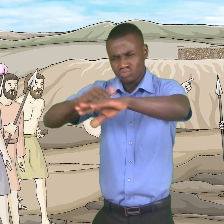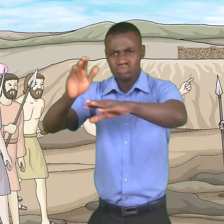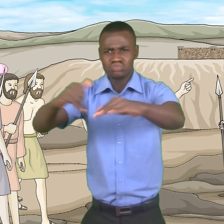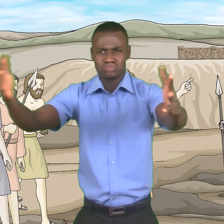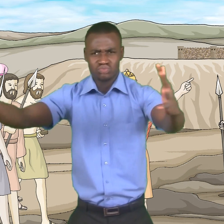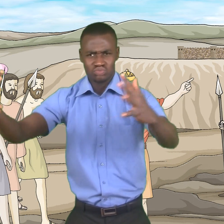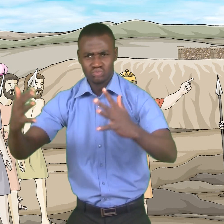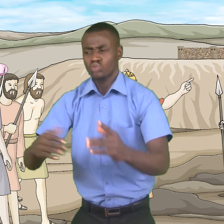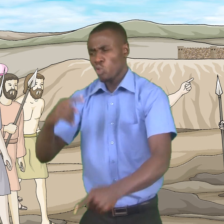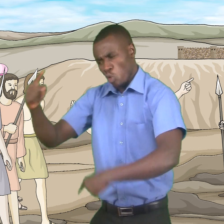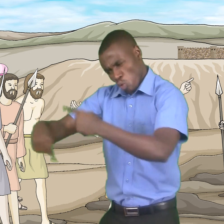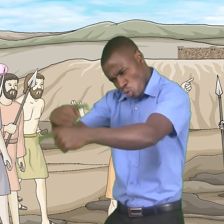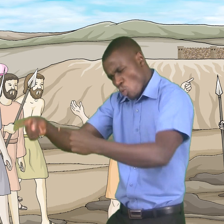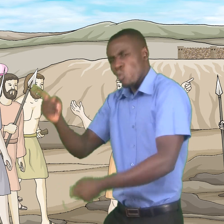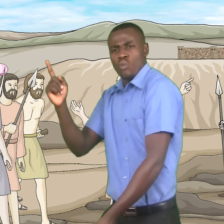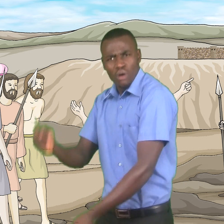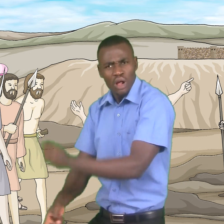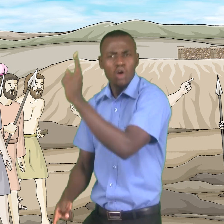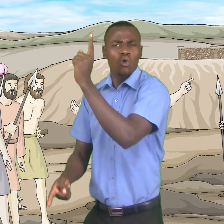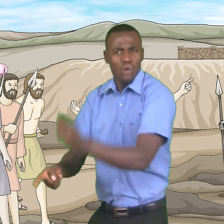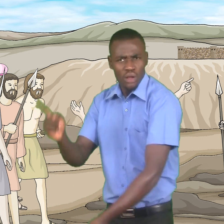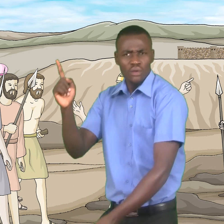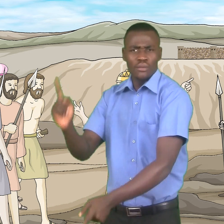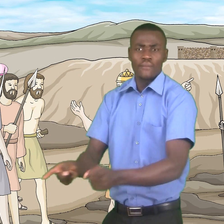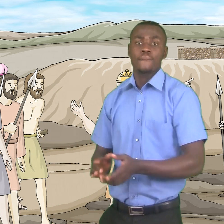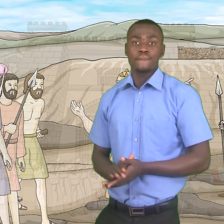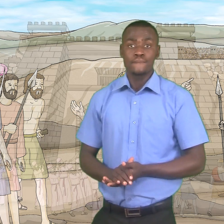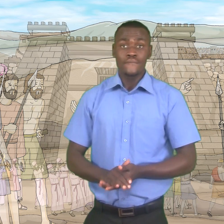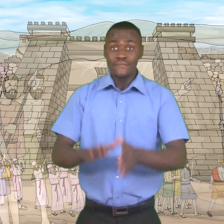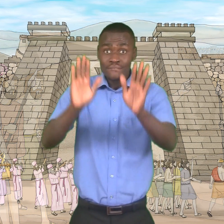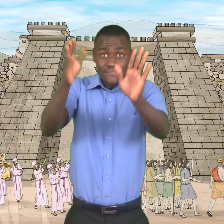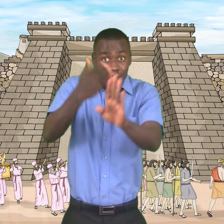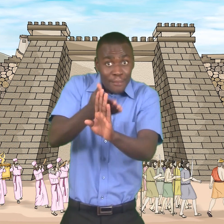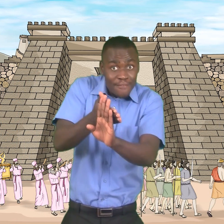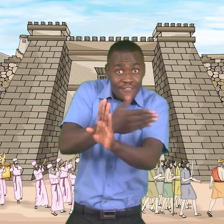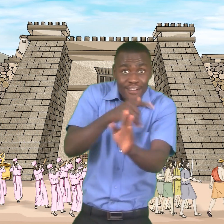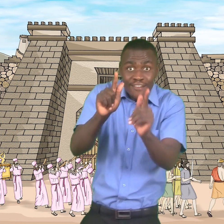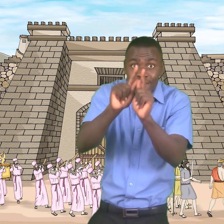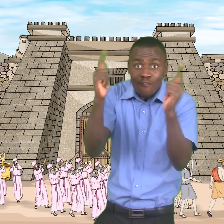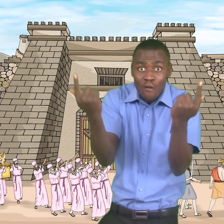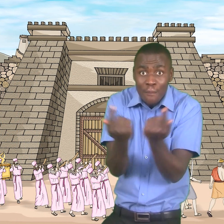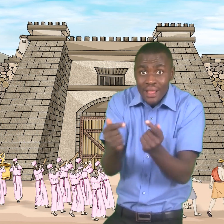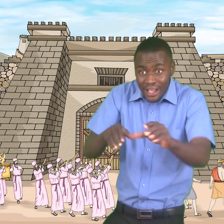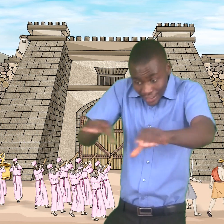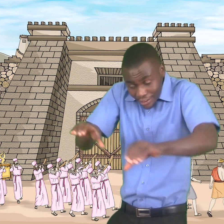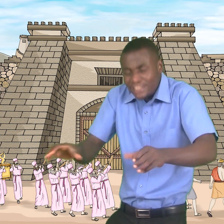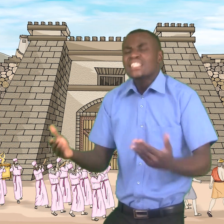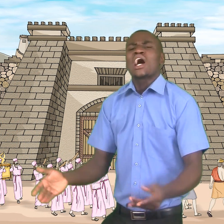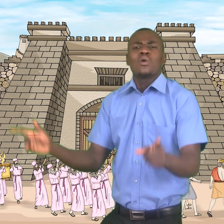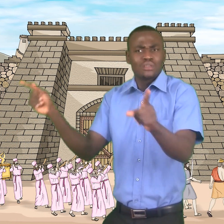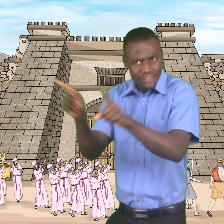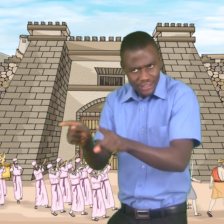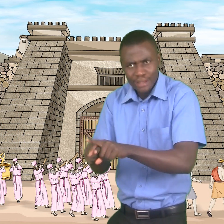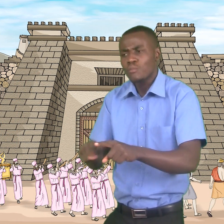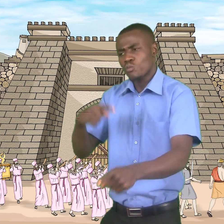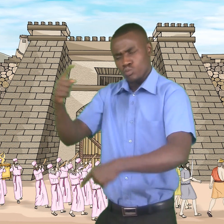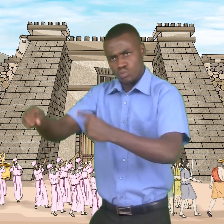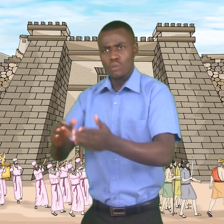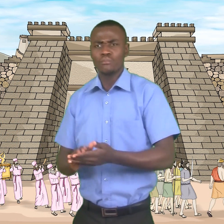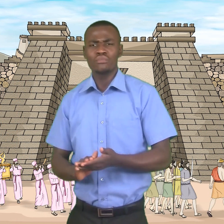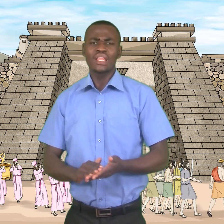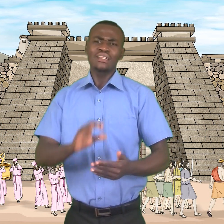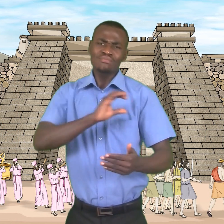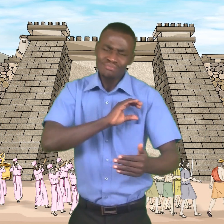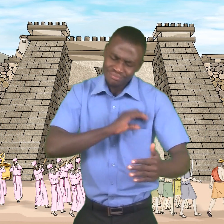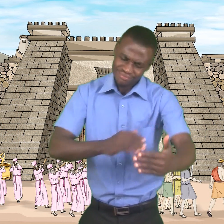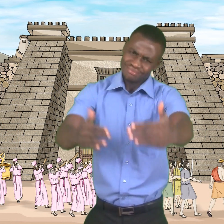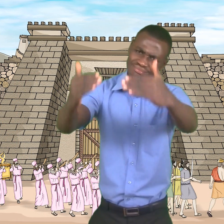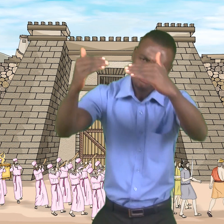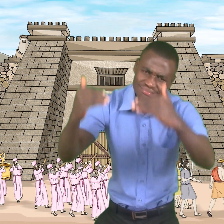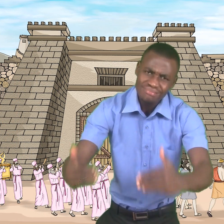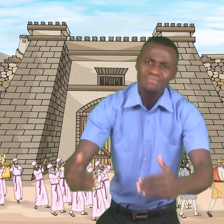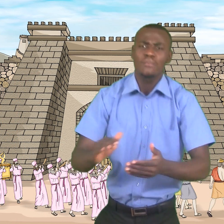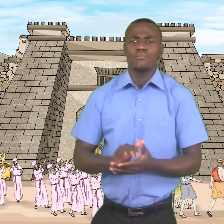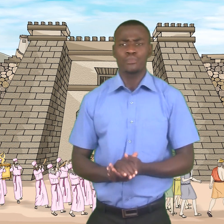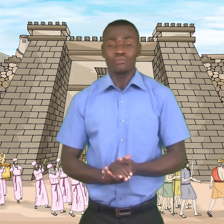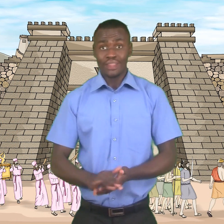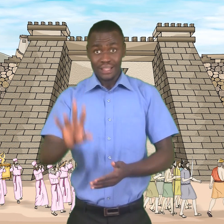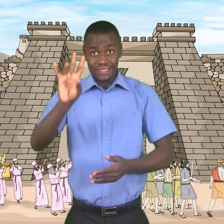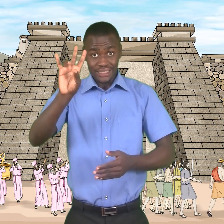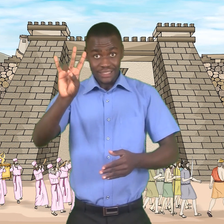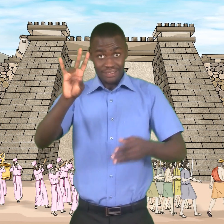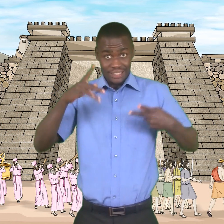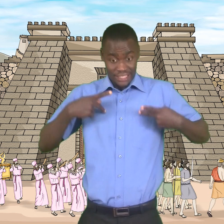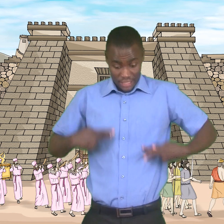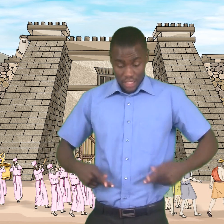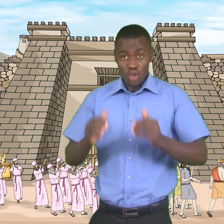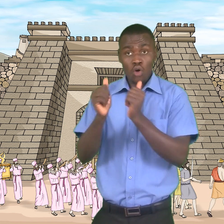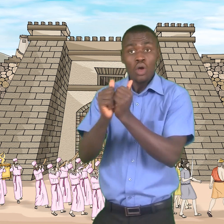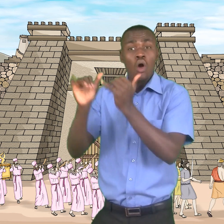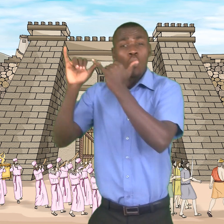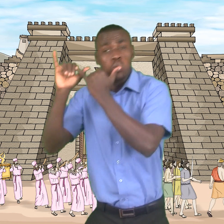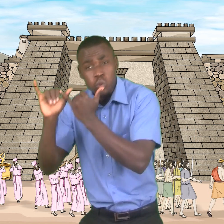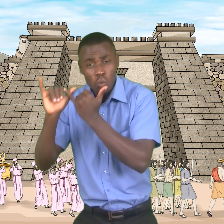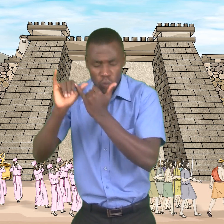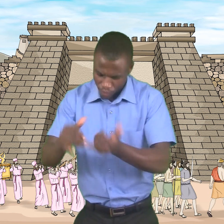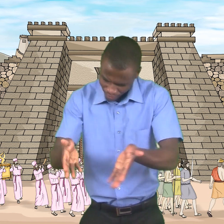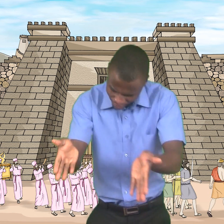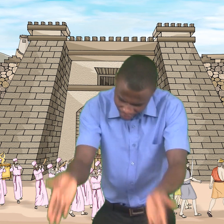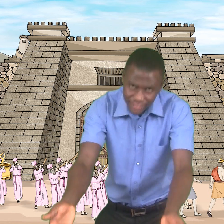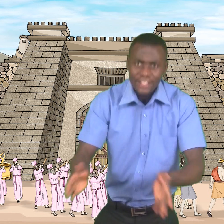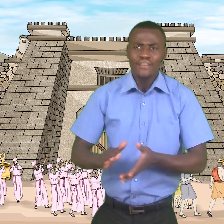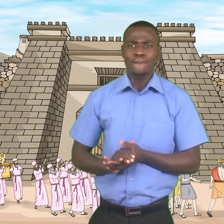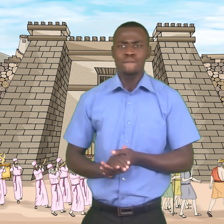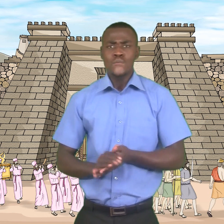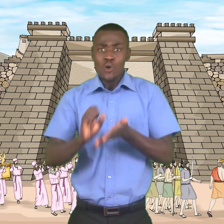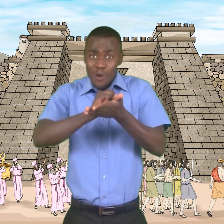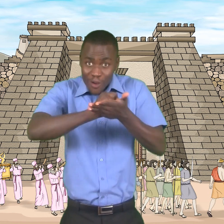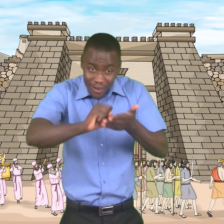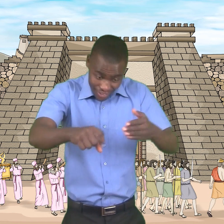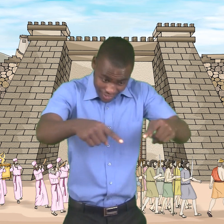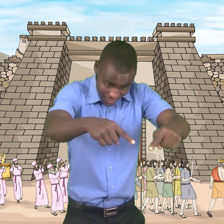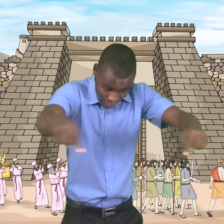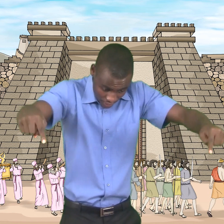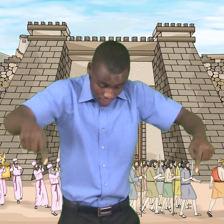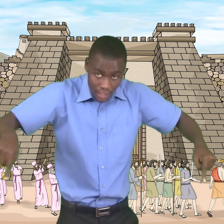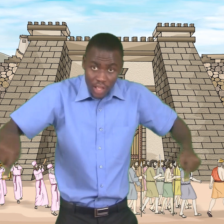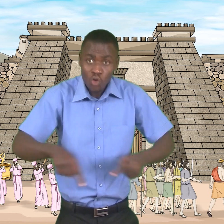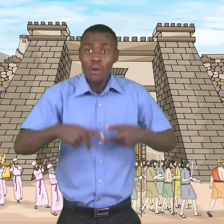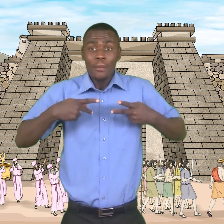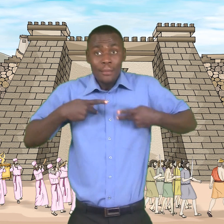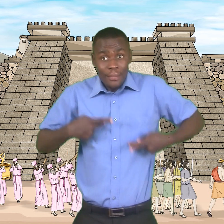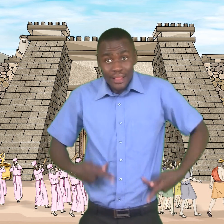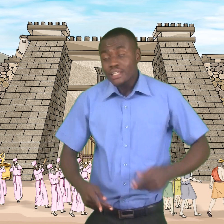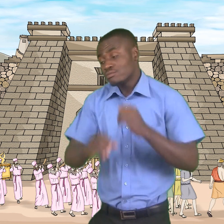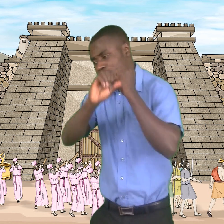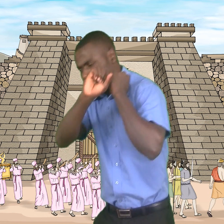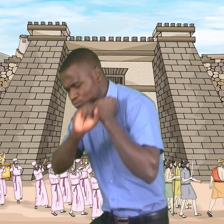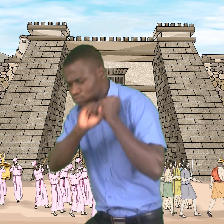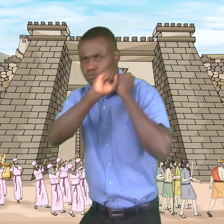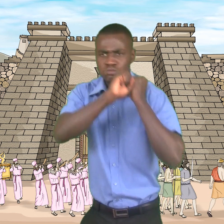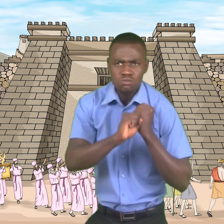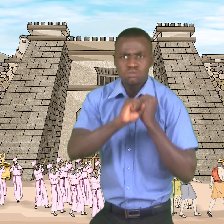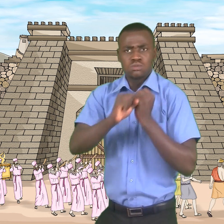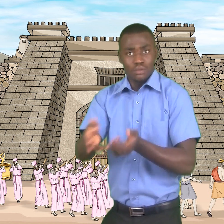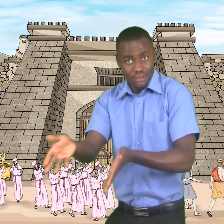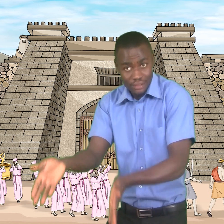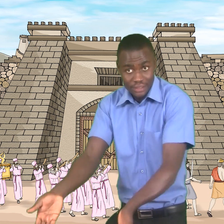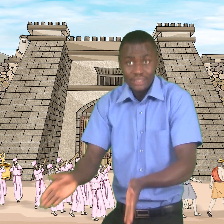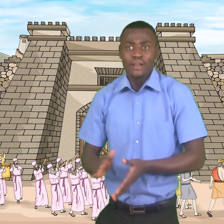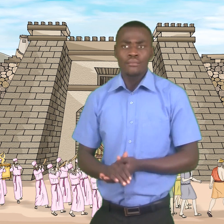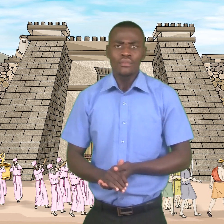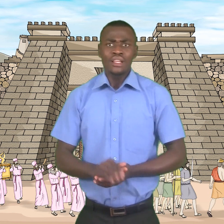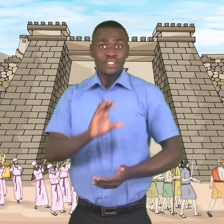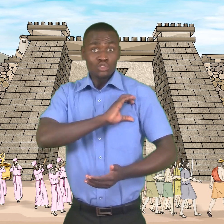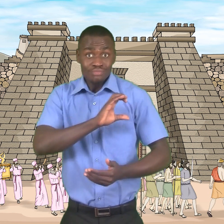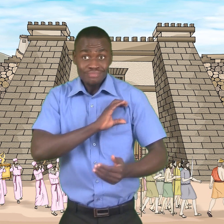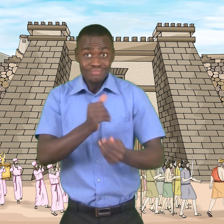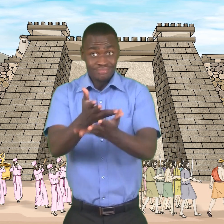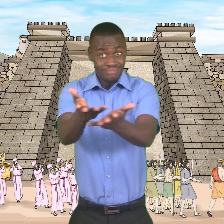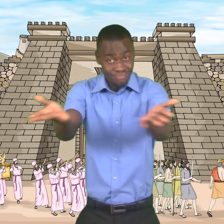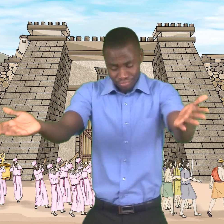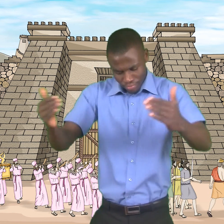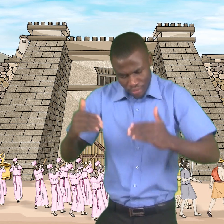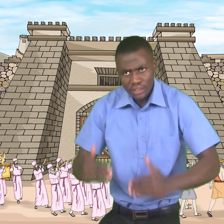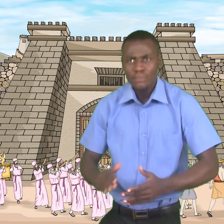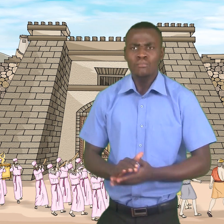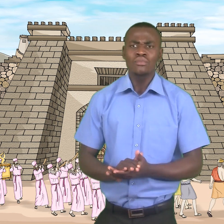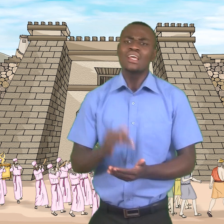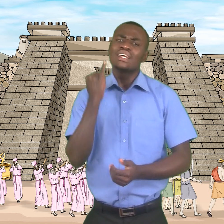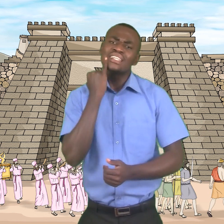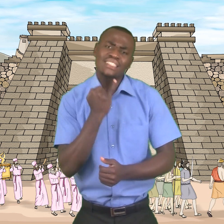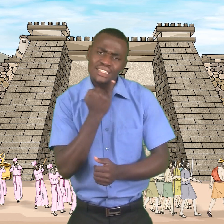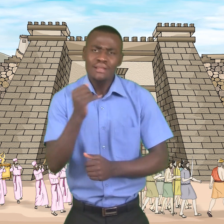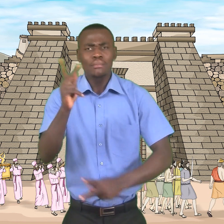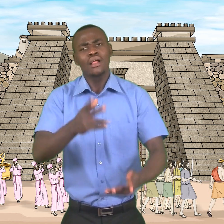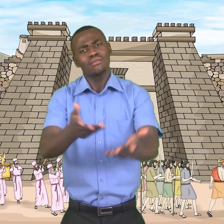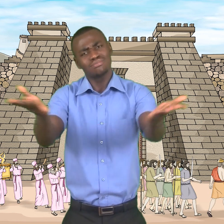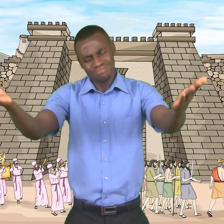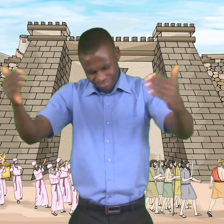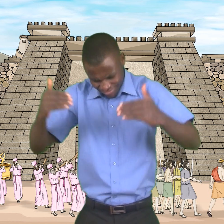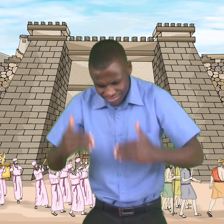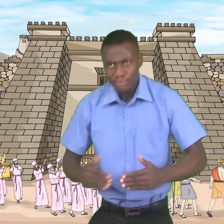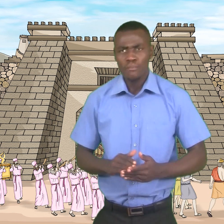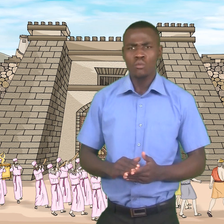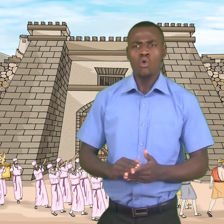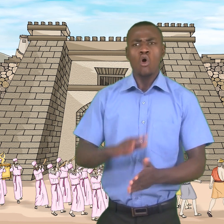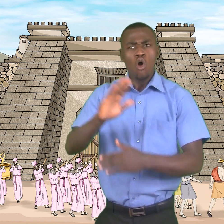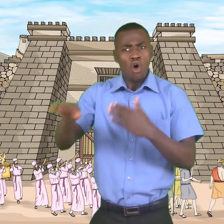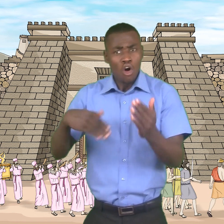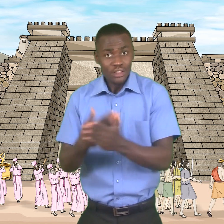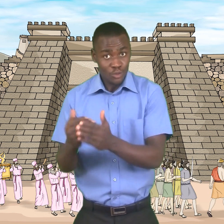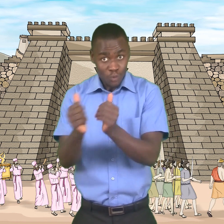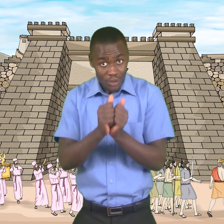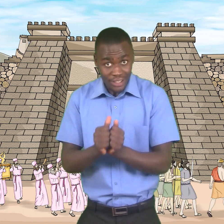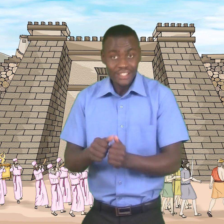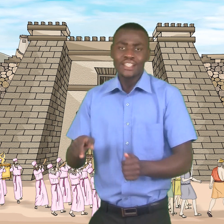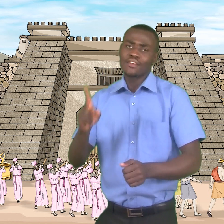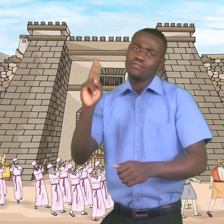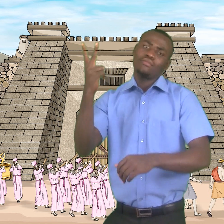And the seven priests carrying seven rams’ horns kept marching ahead of the ark of the LORD and blowing the horns.